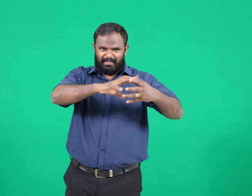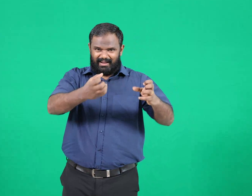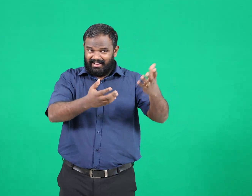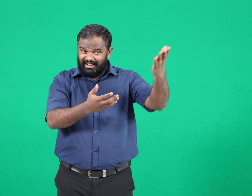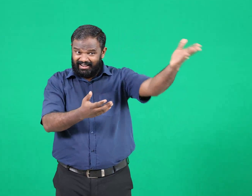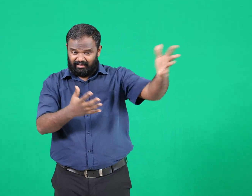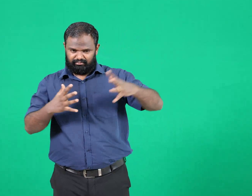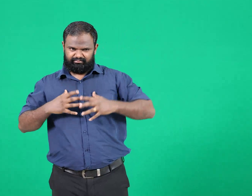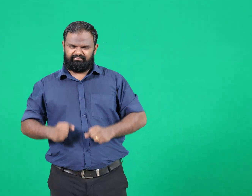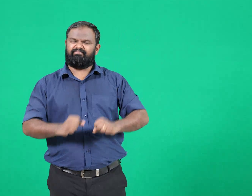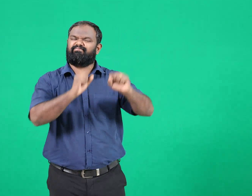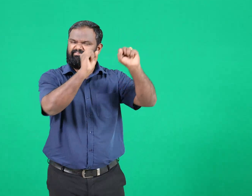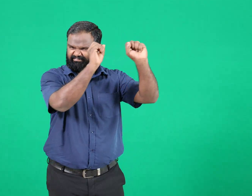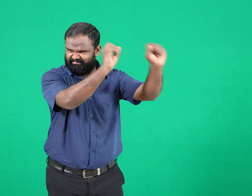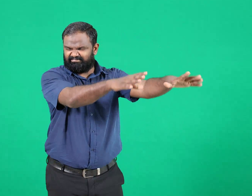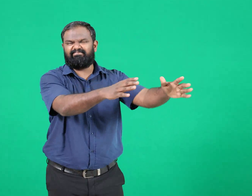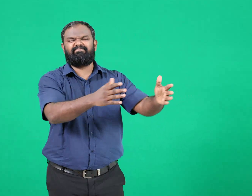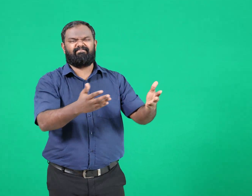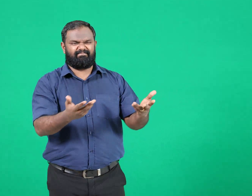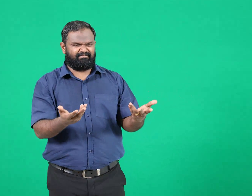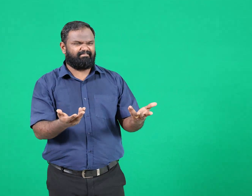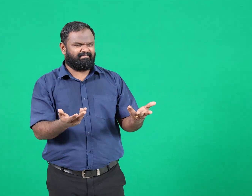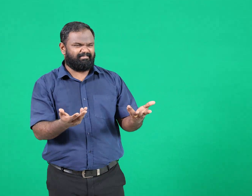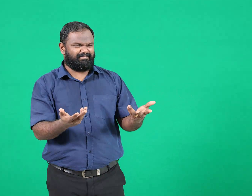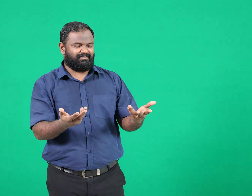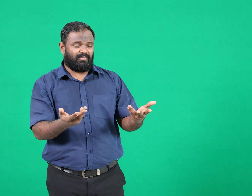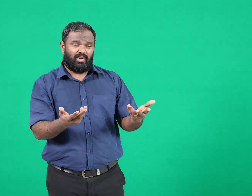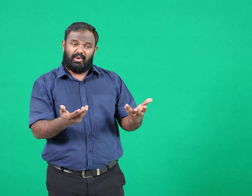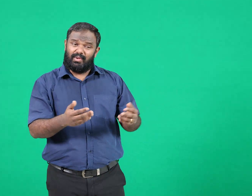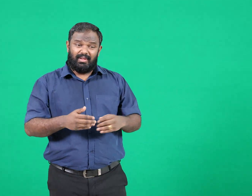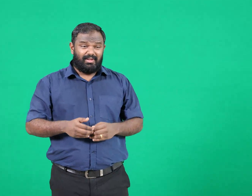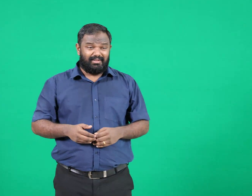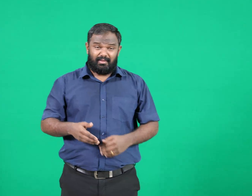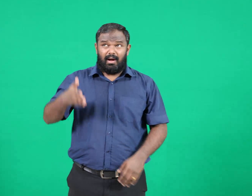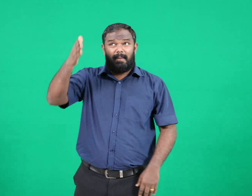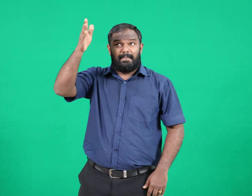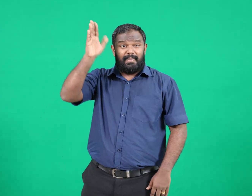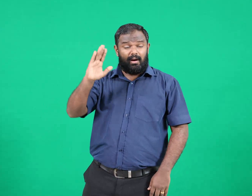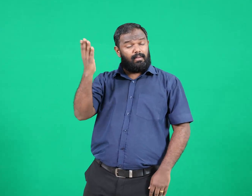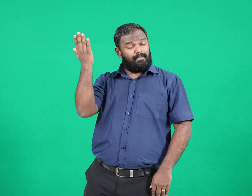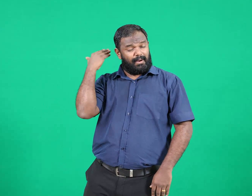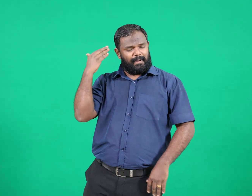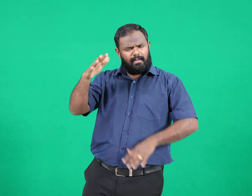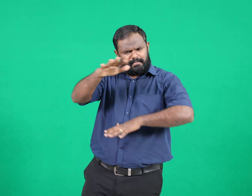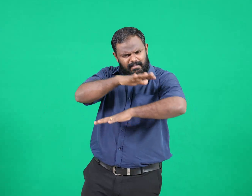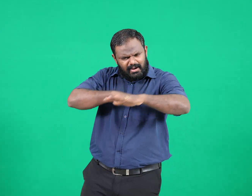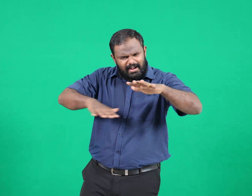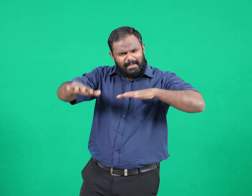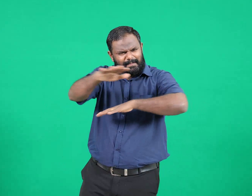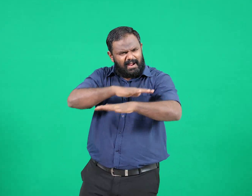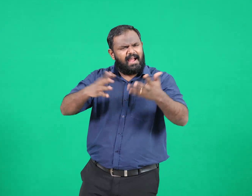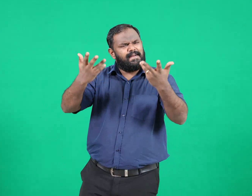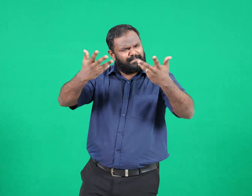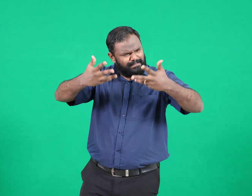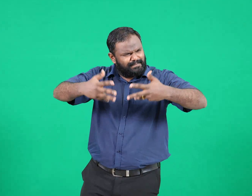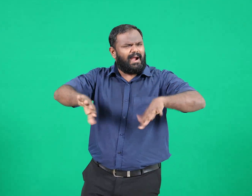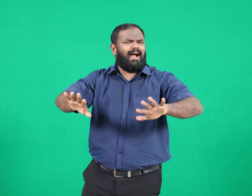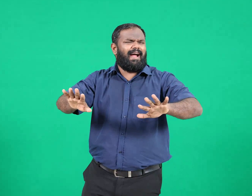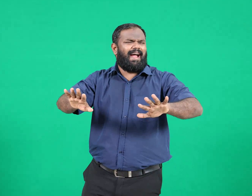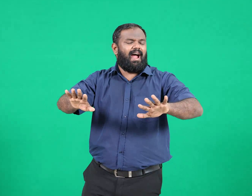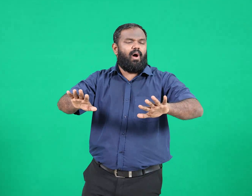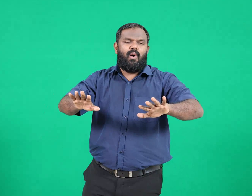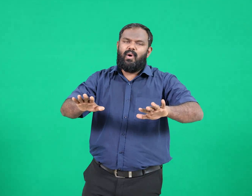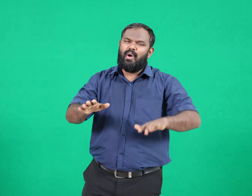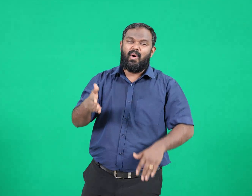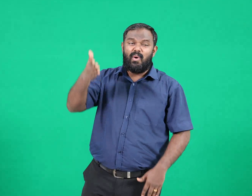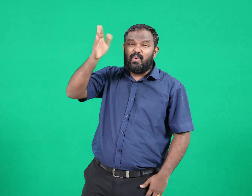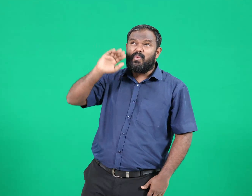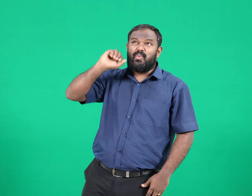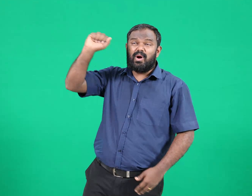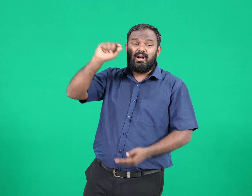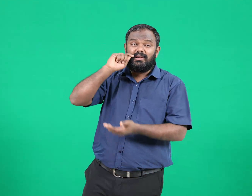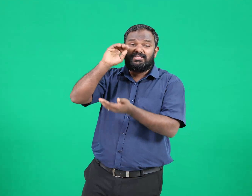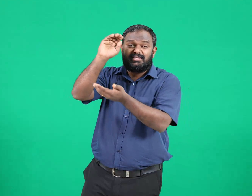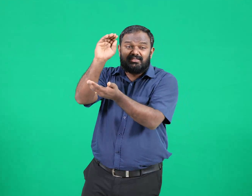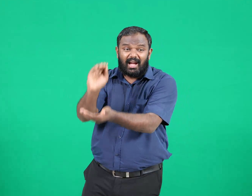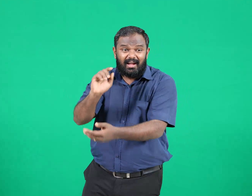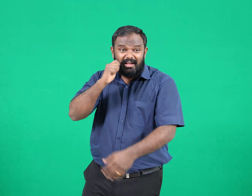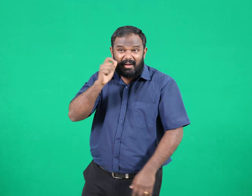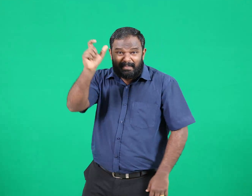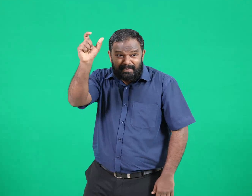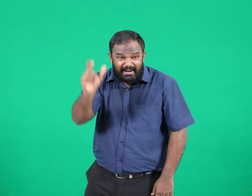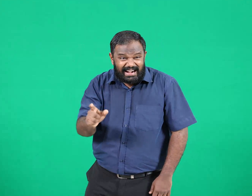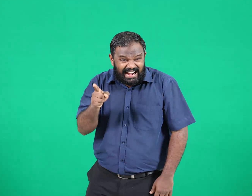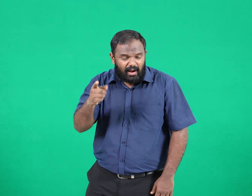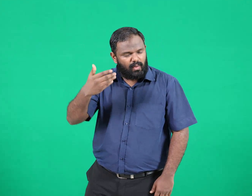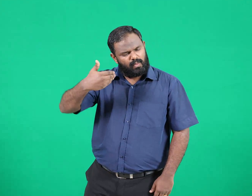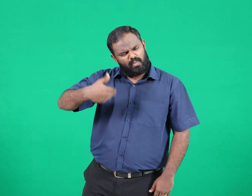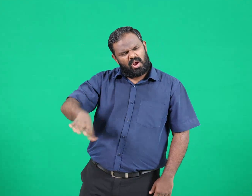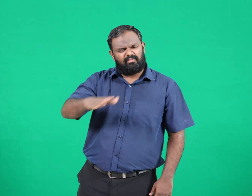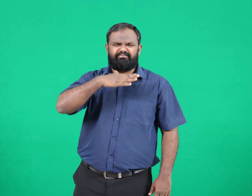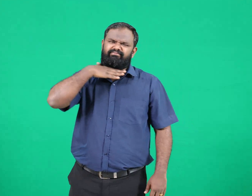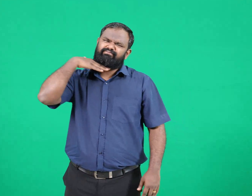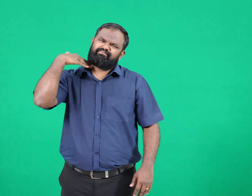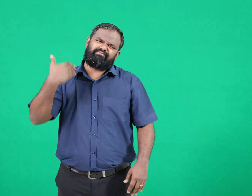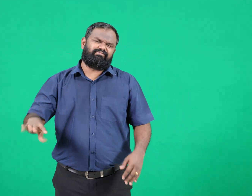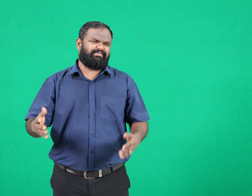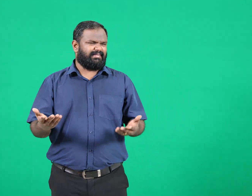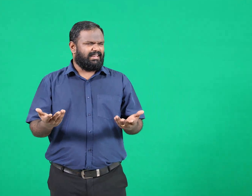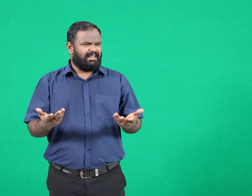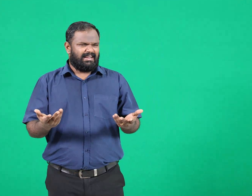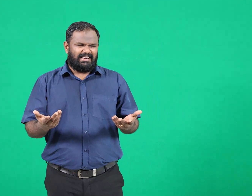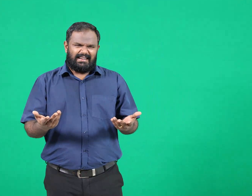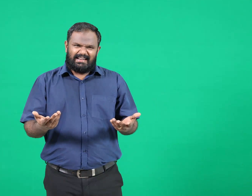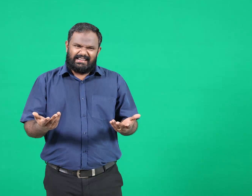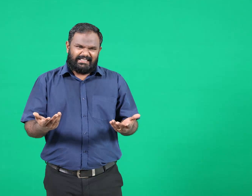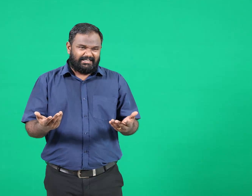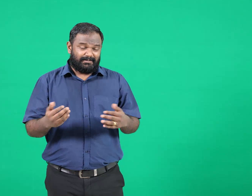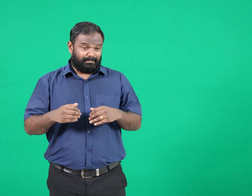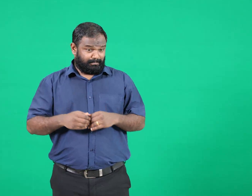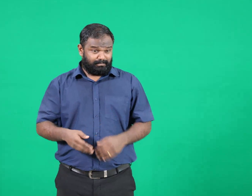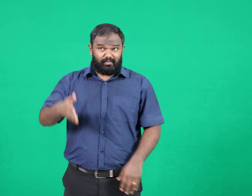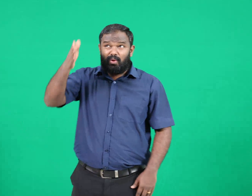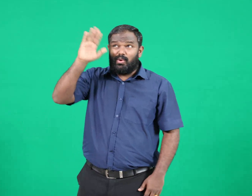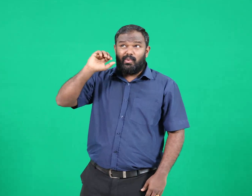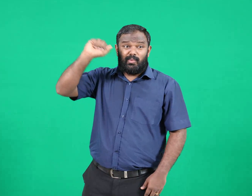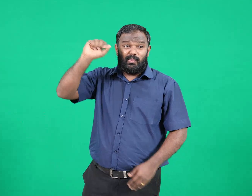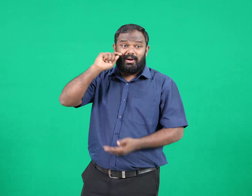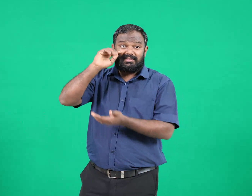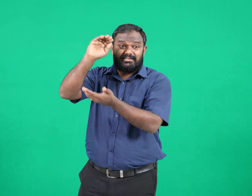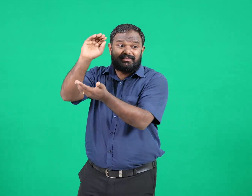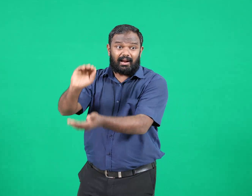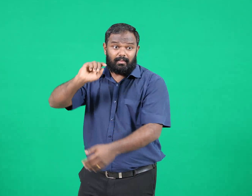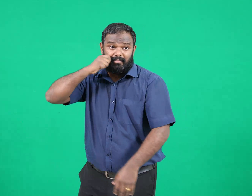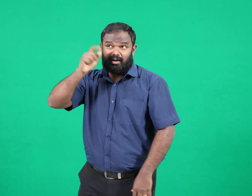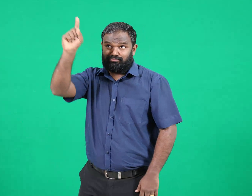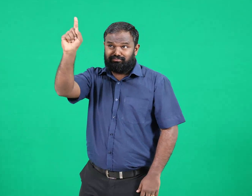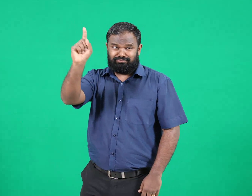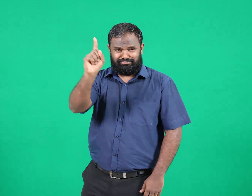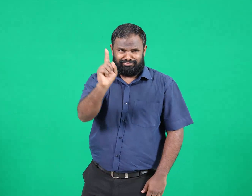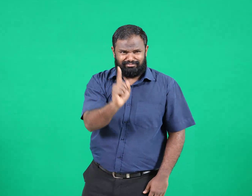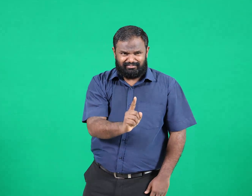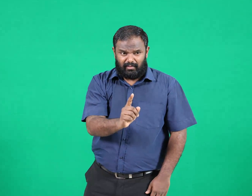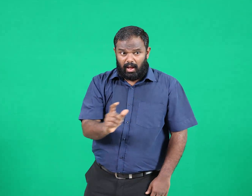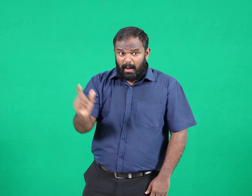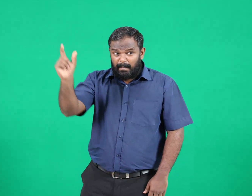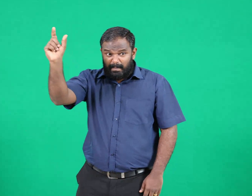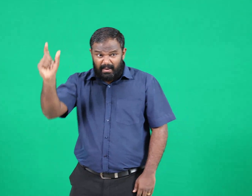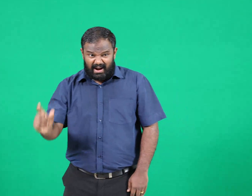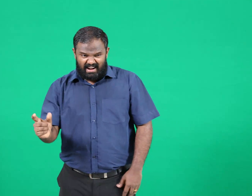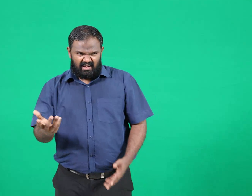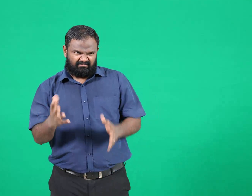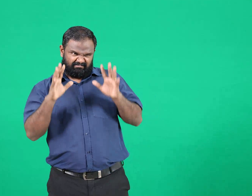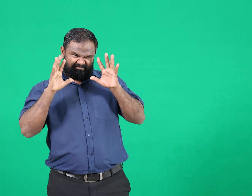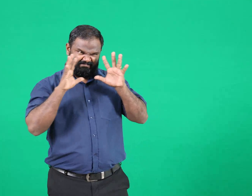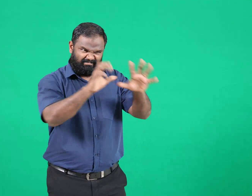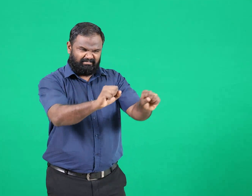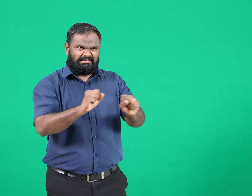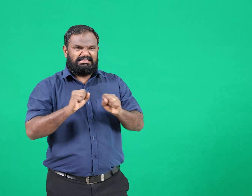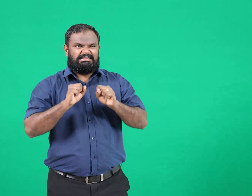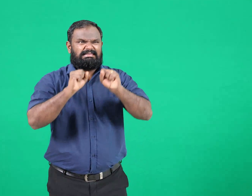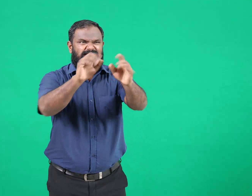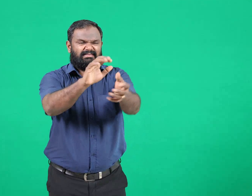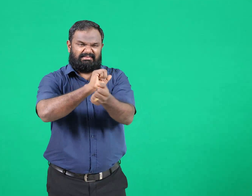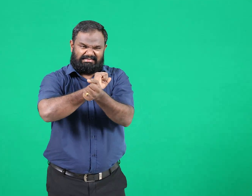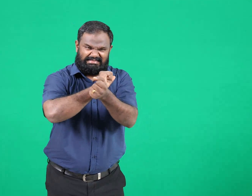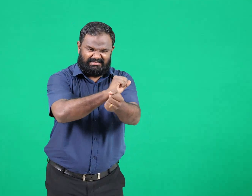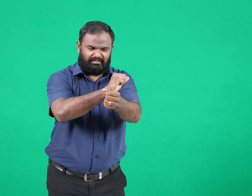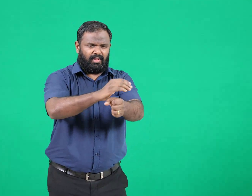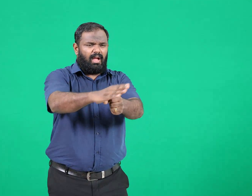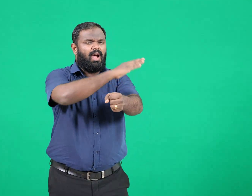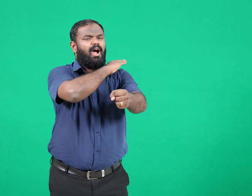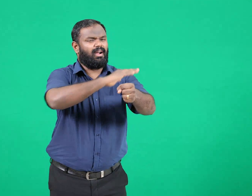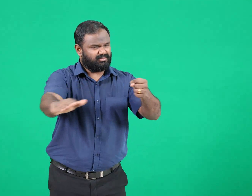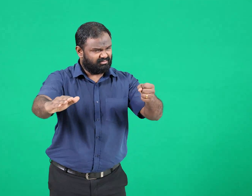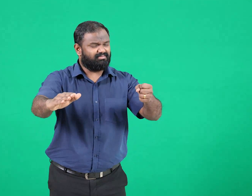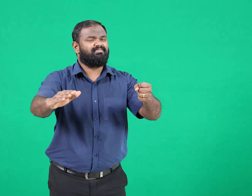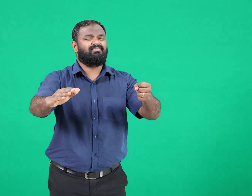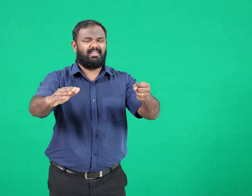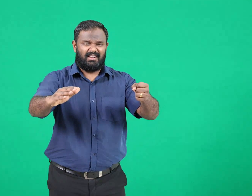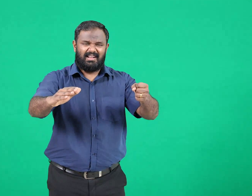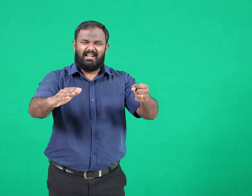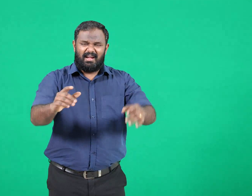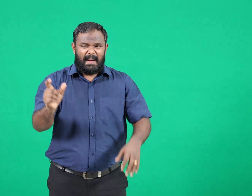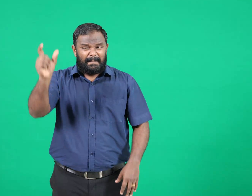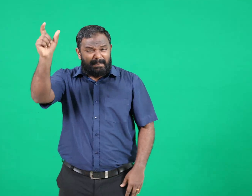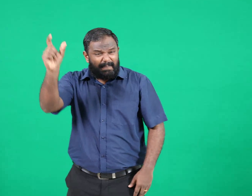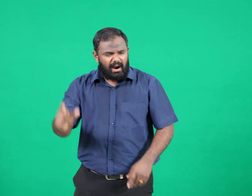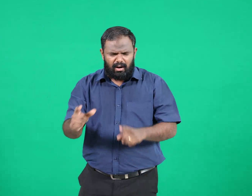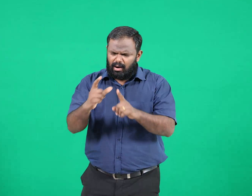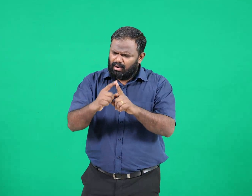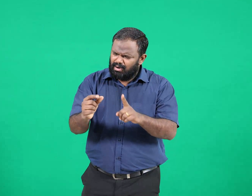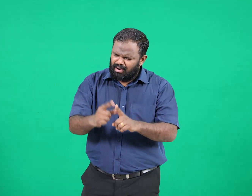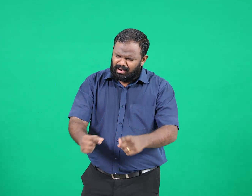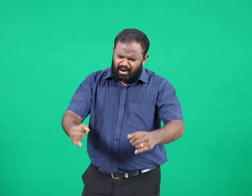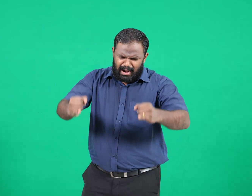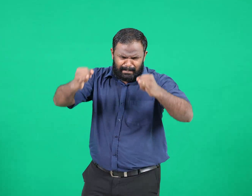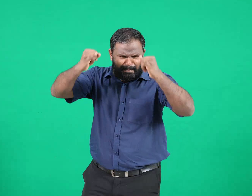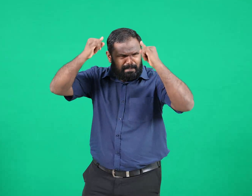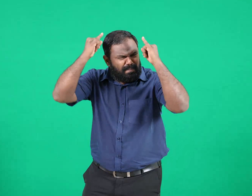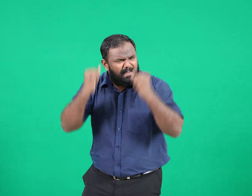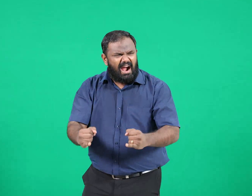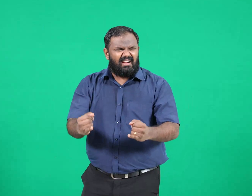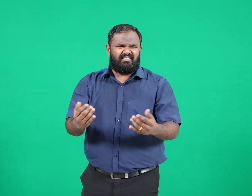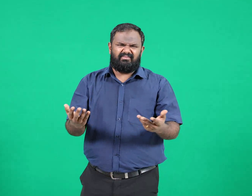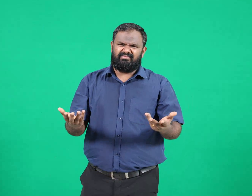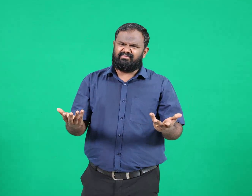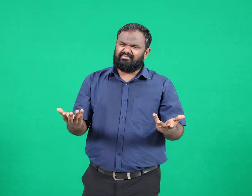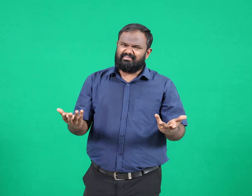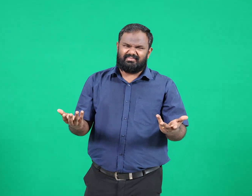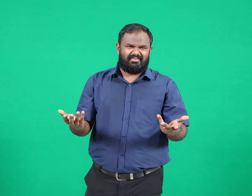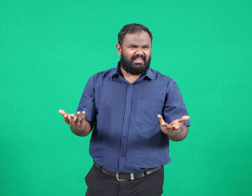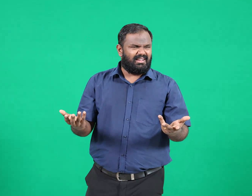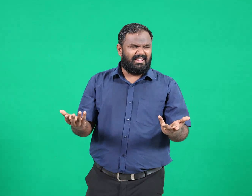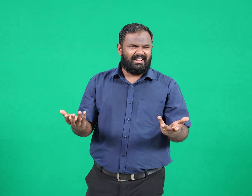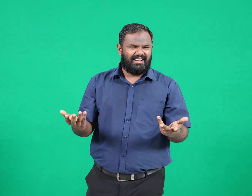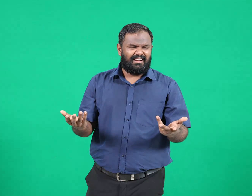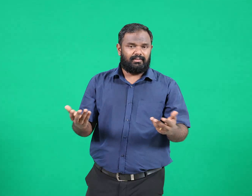Indeed, the Son of Man will go as it has been determined, but woe to that man who betrays Him."